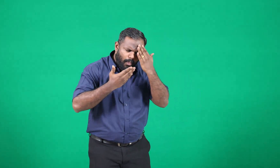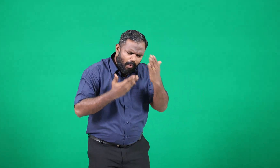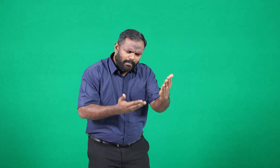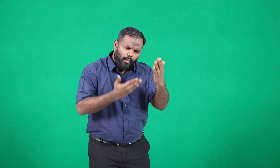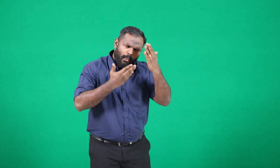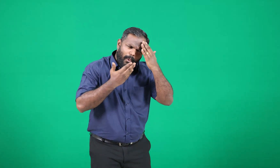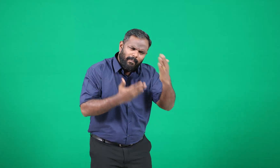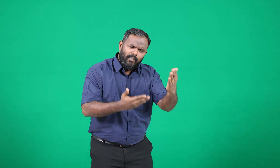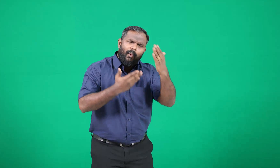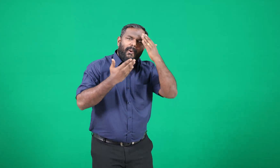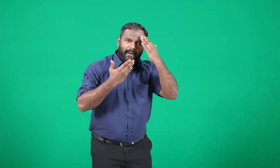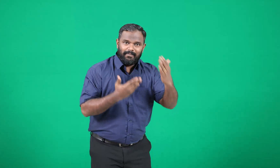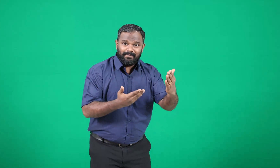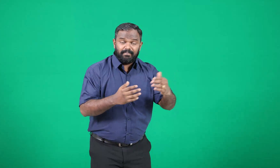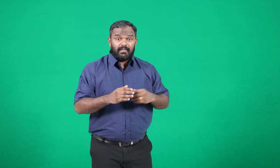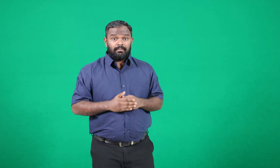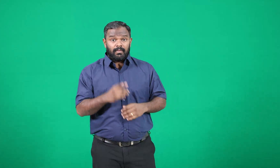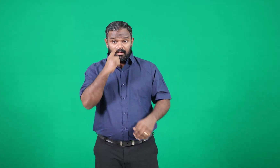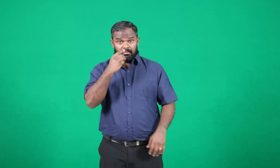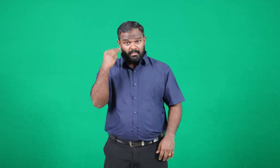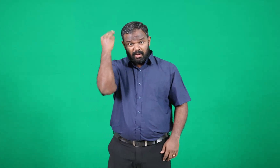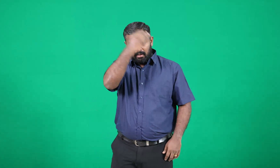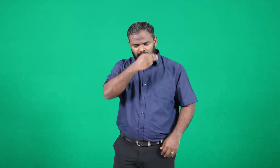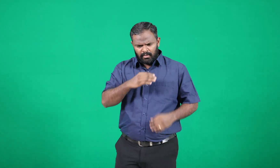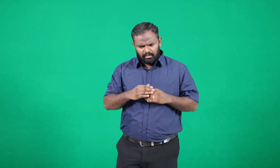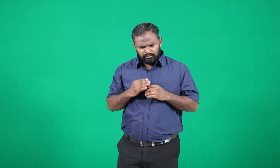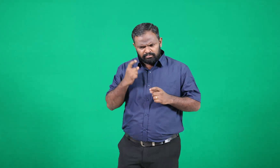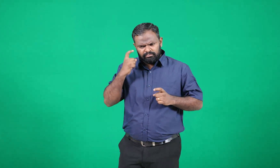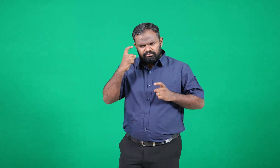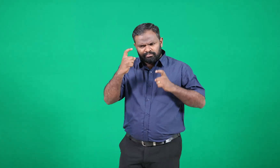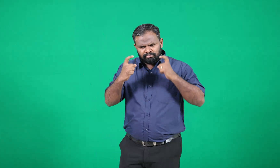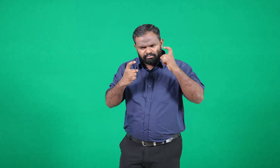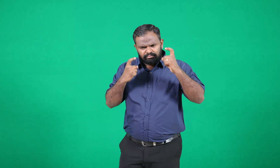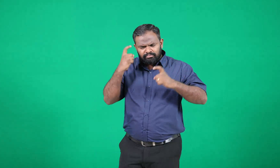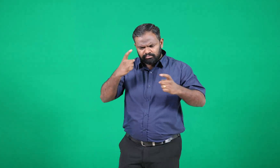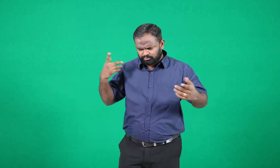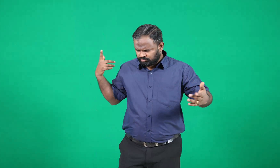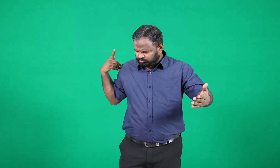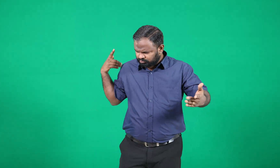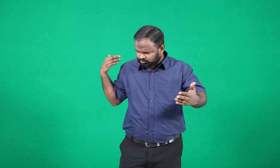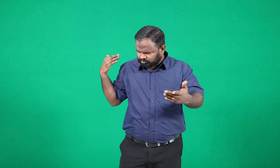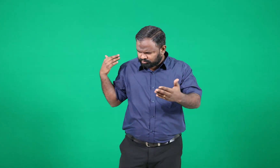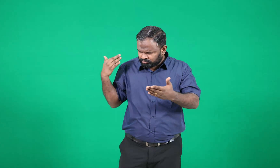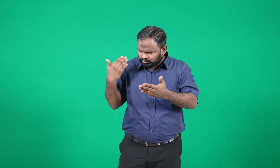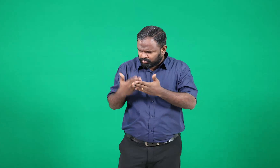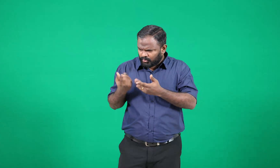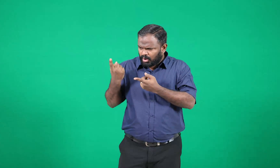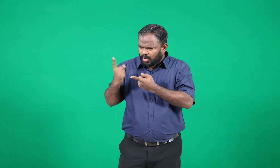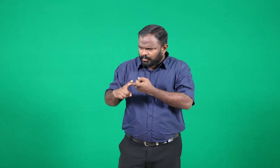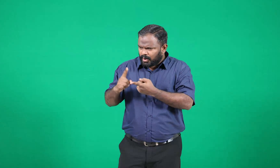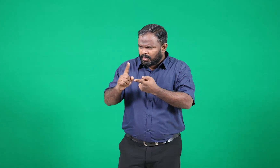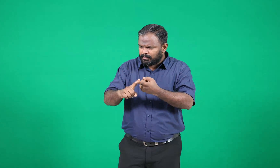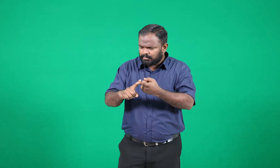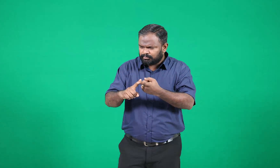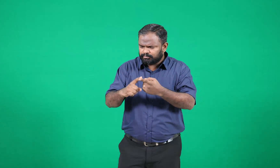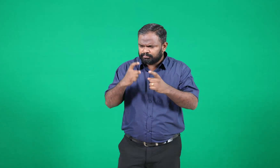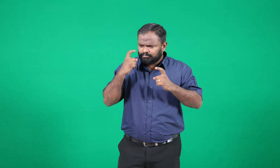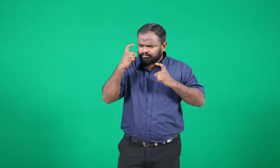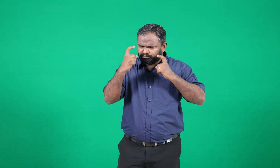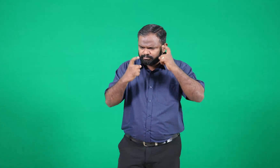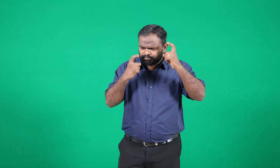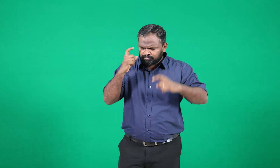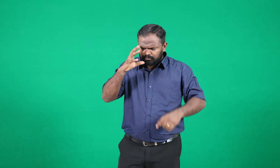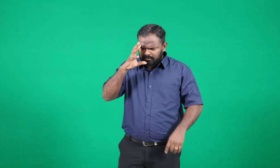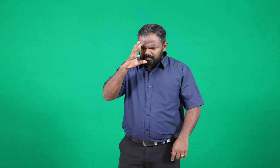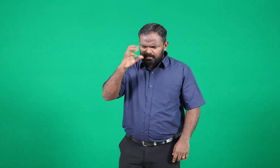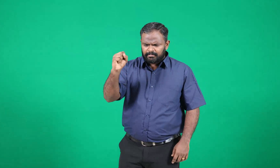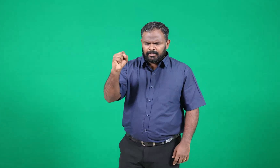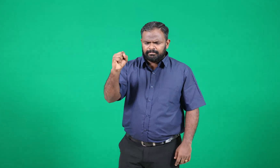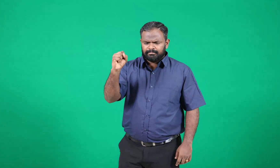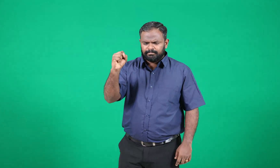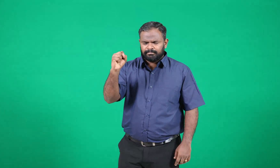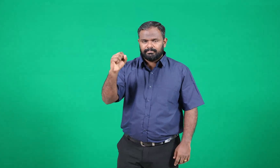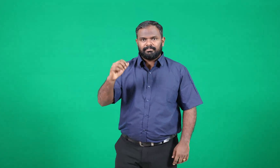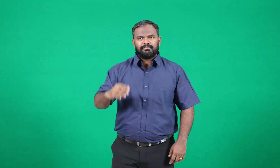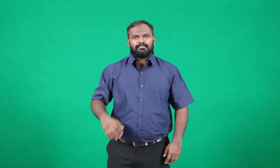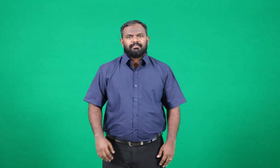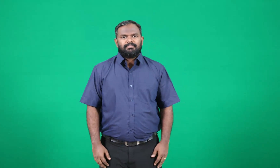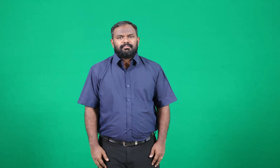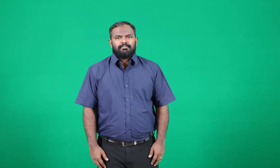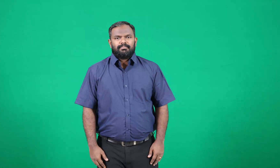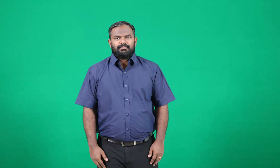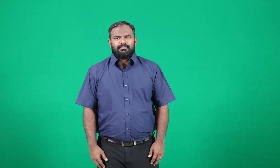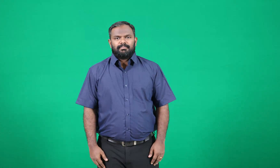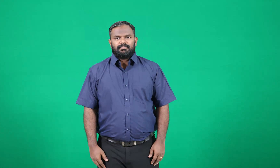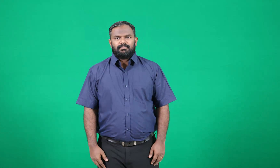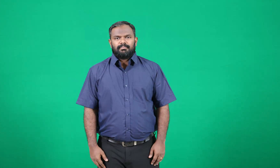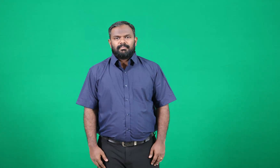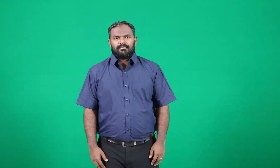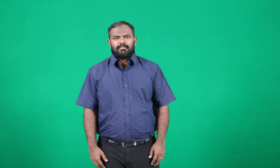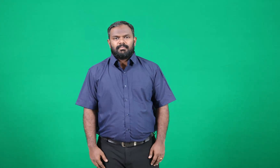But His mother treasured up all these things in her heart.